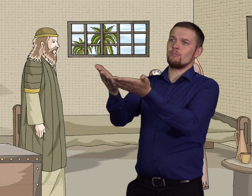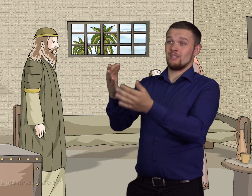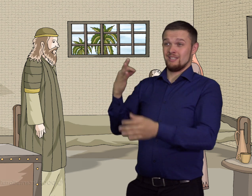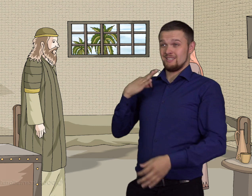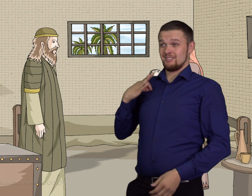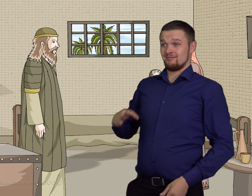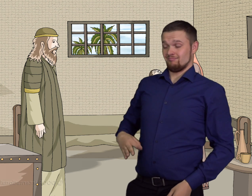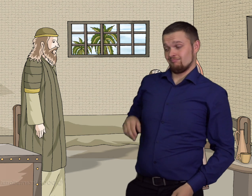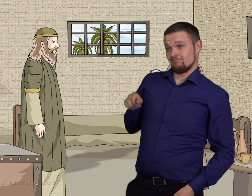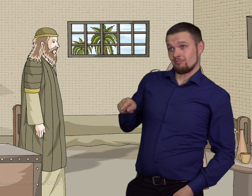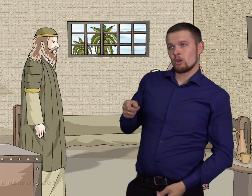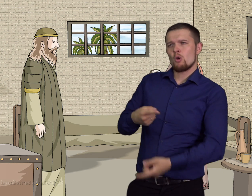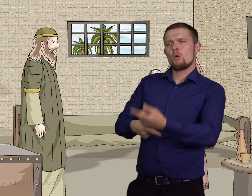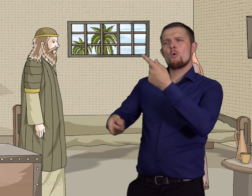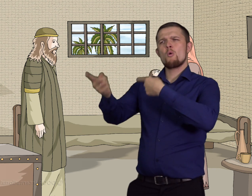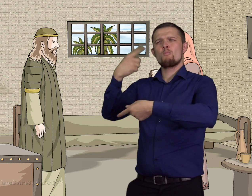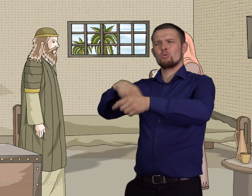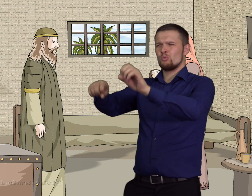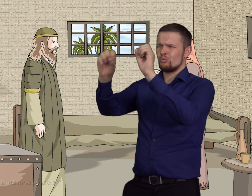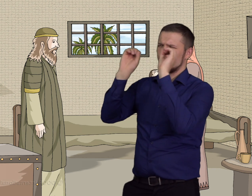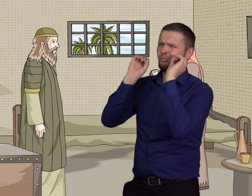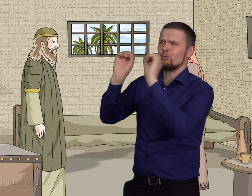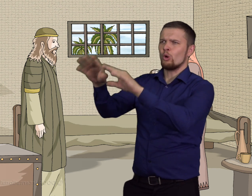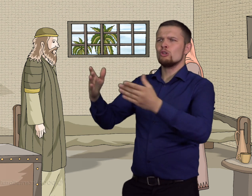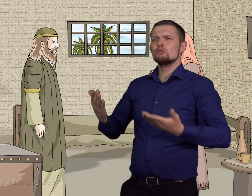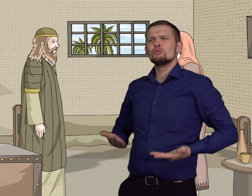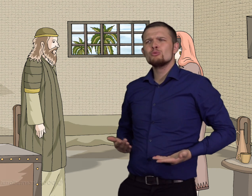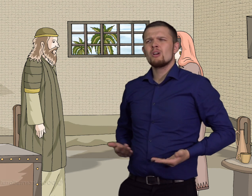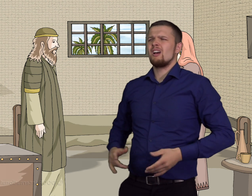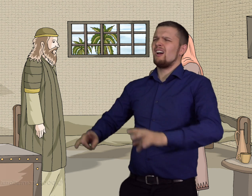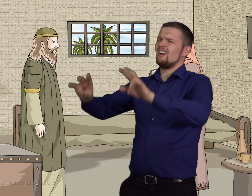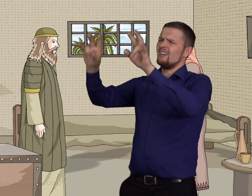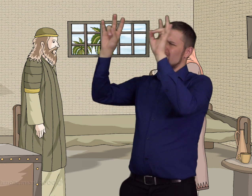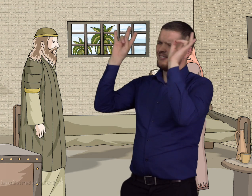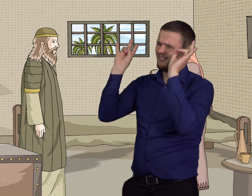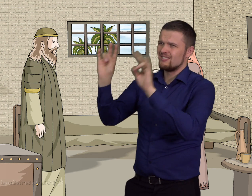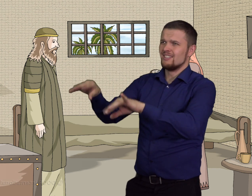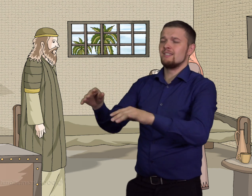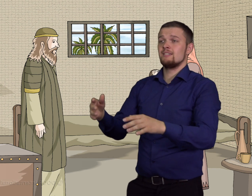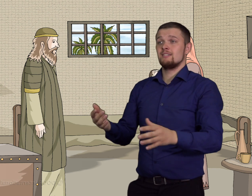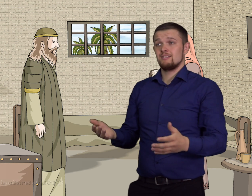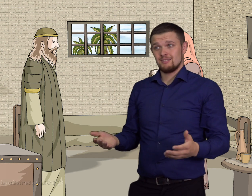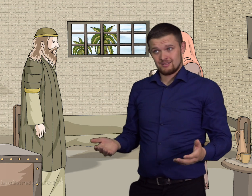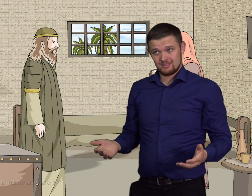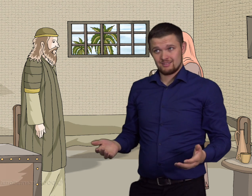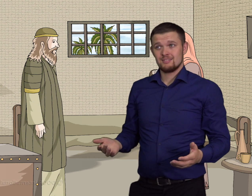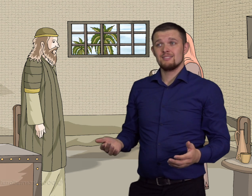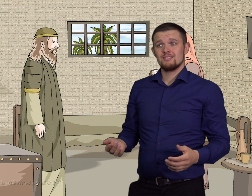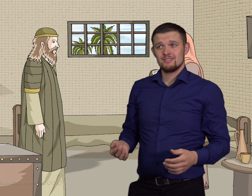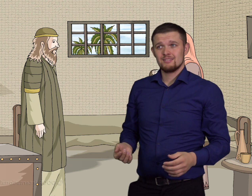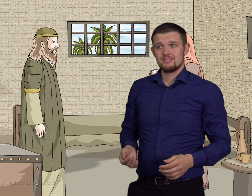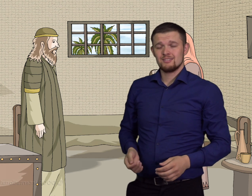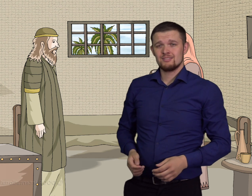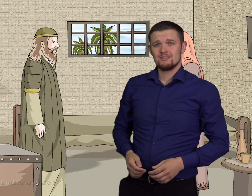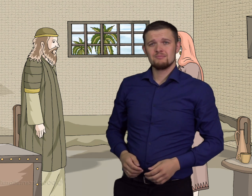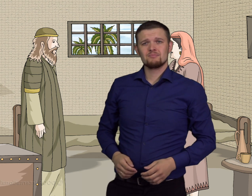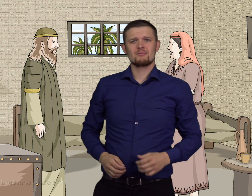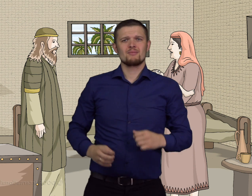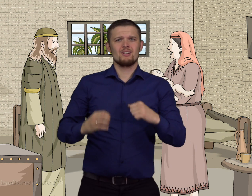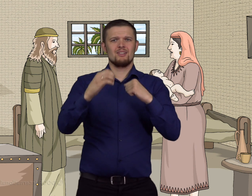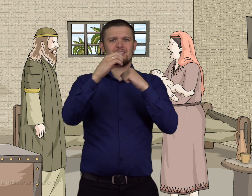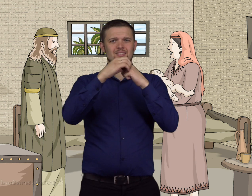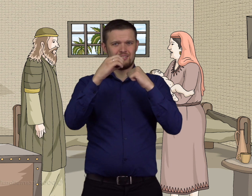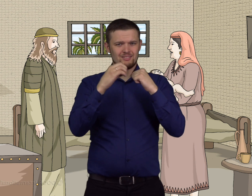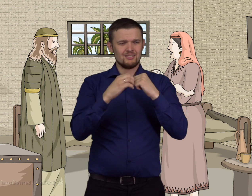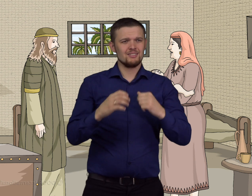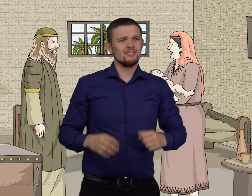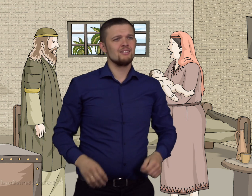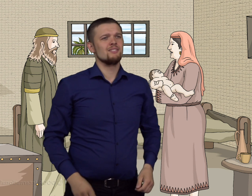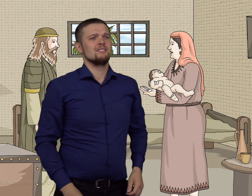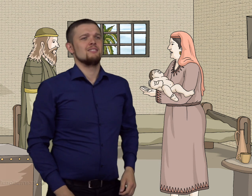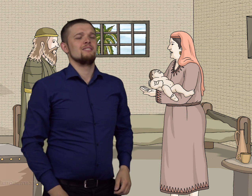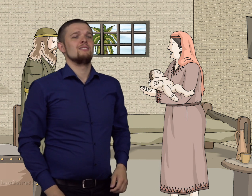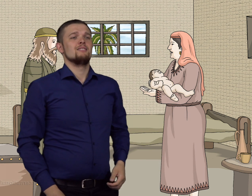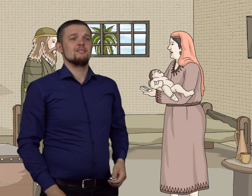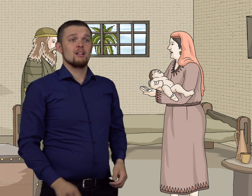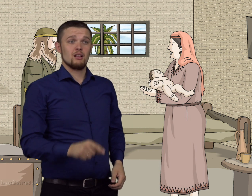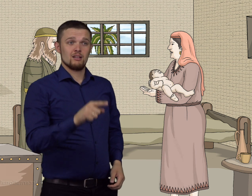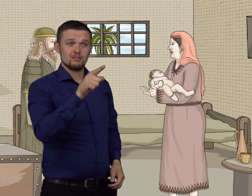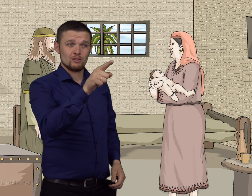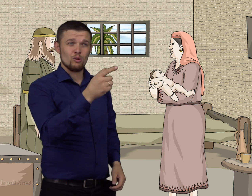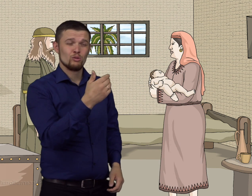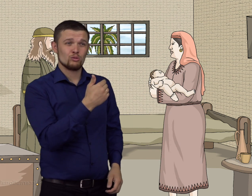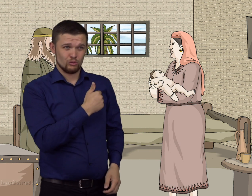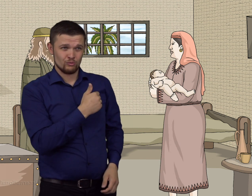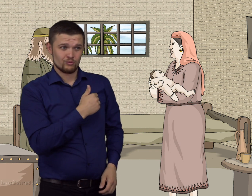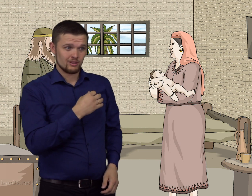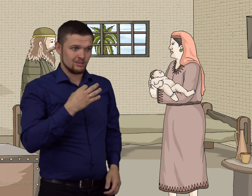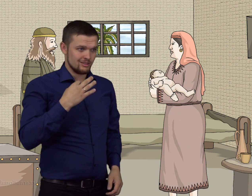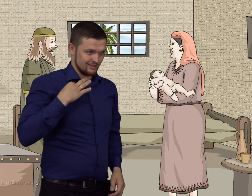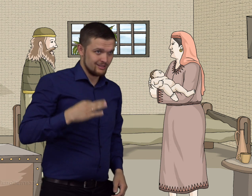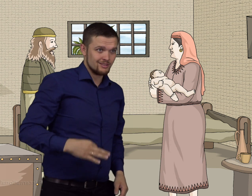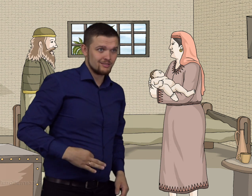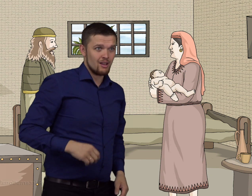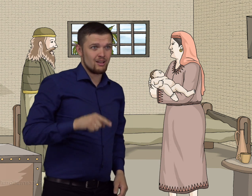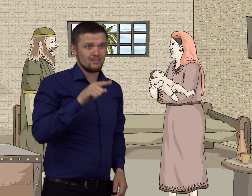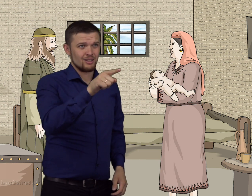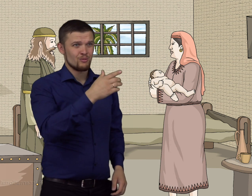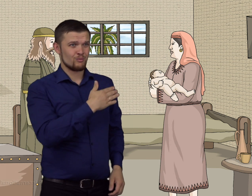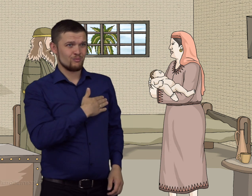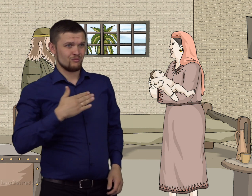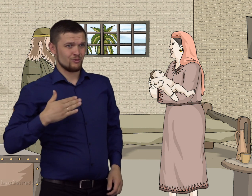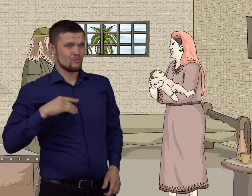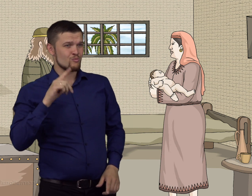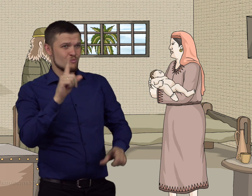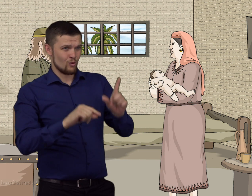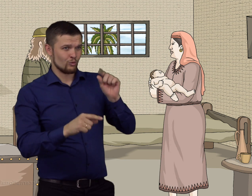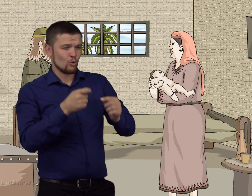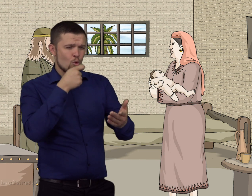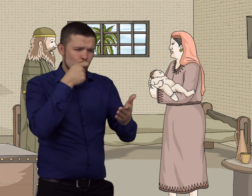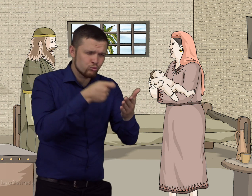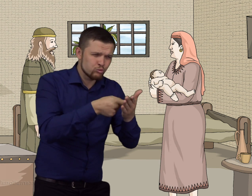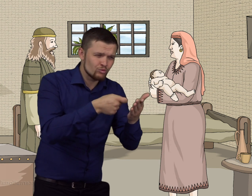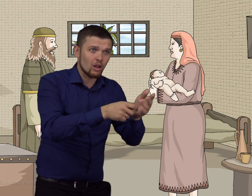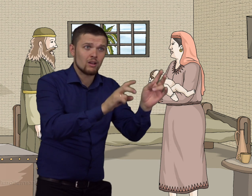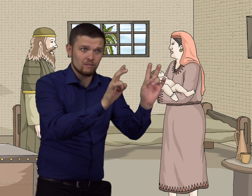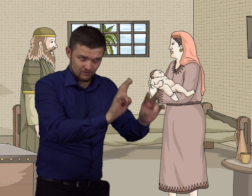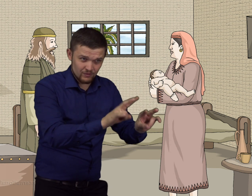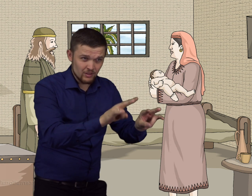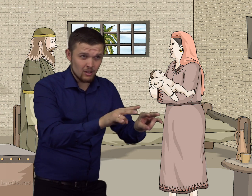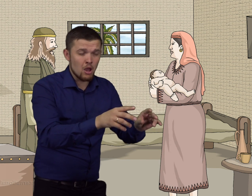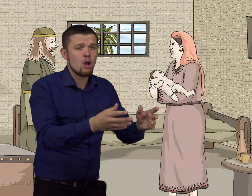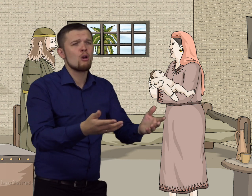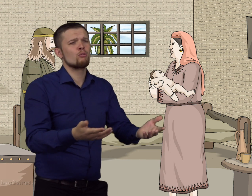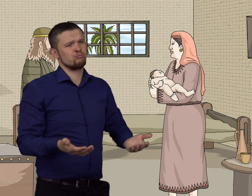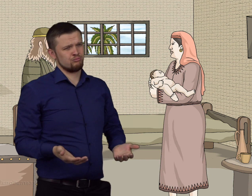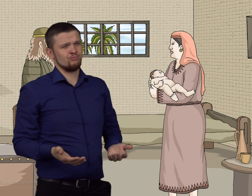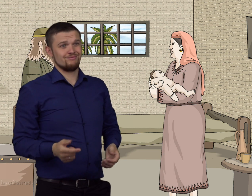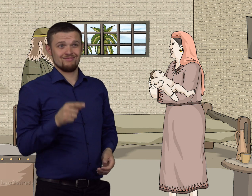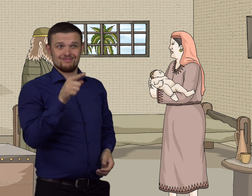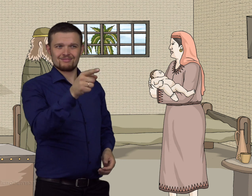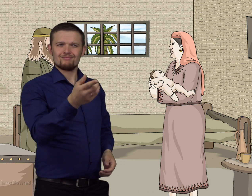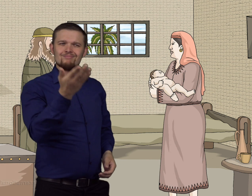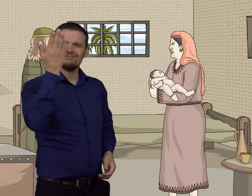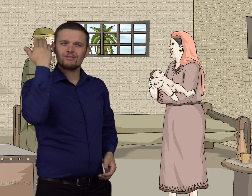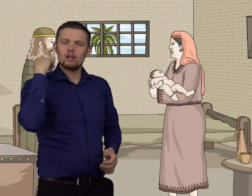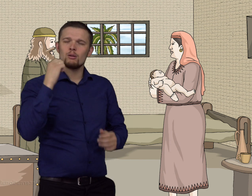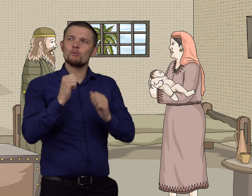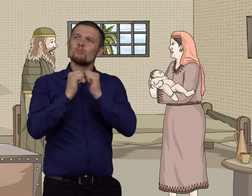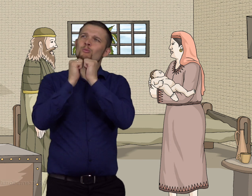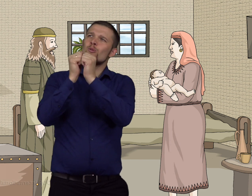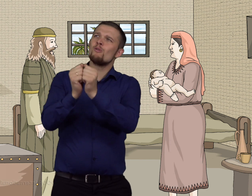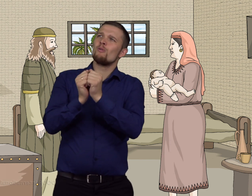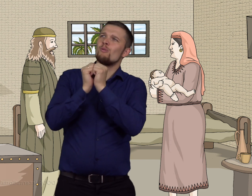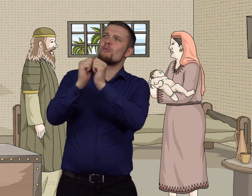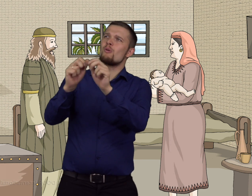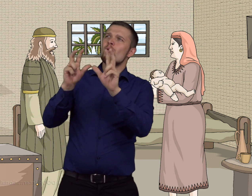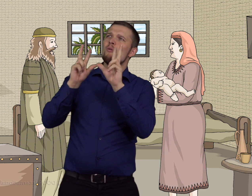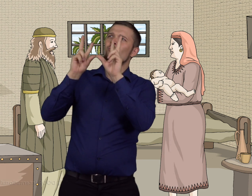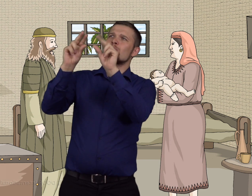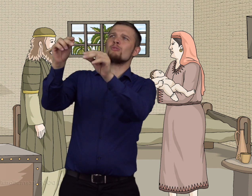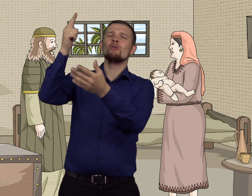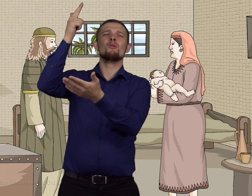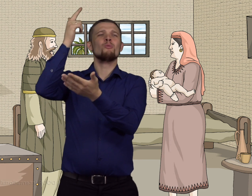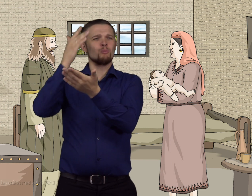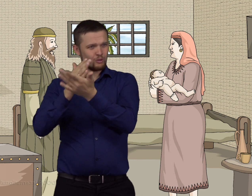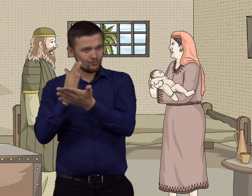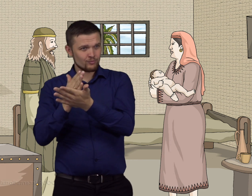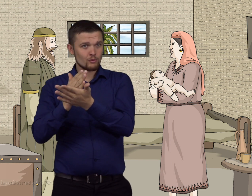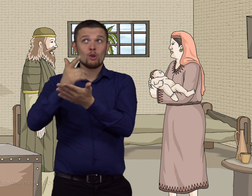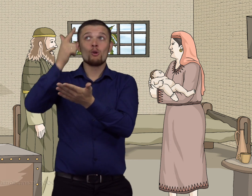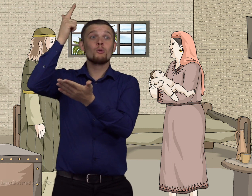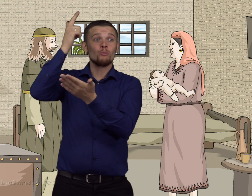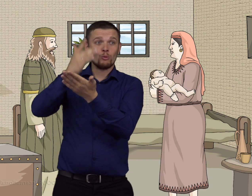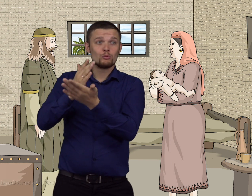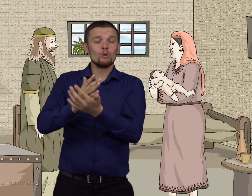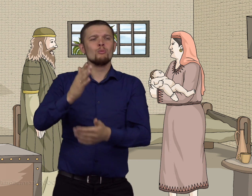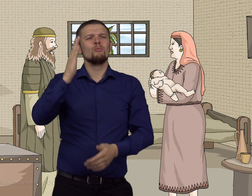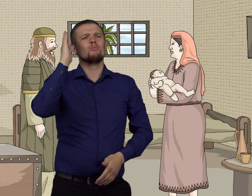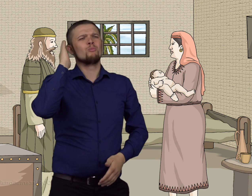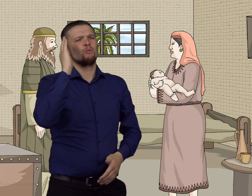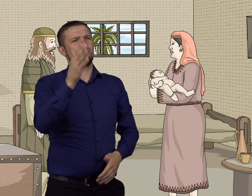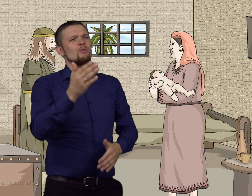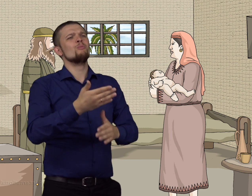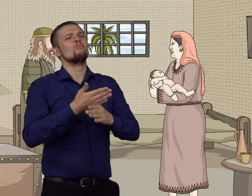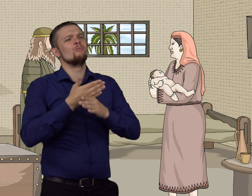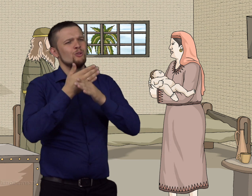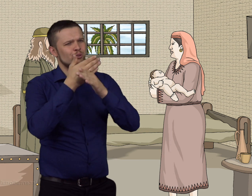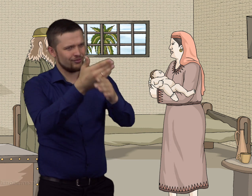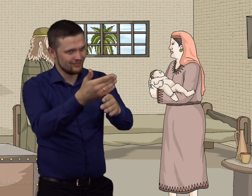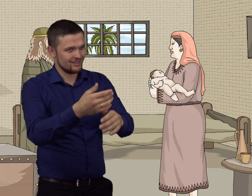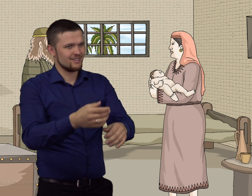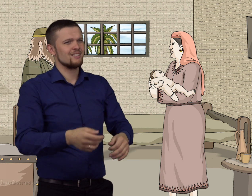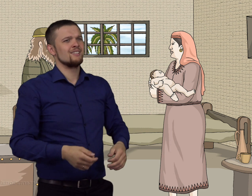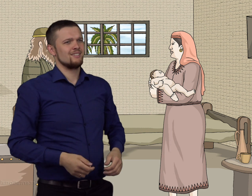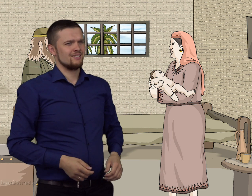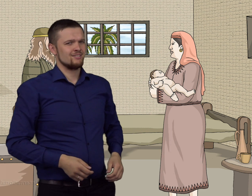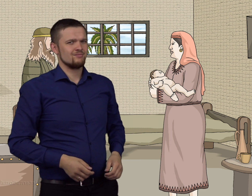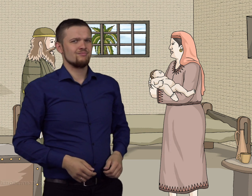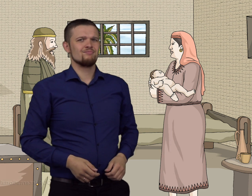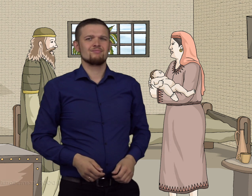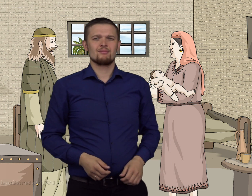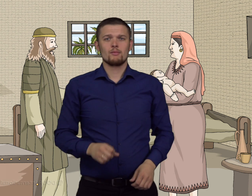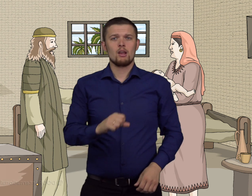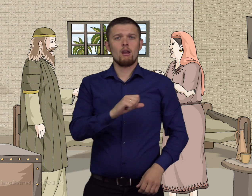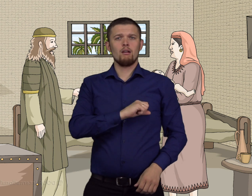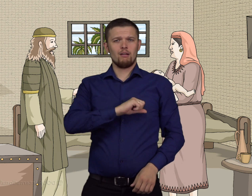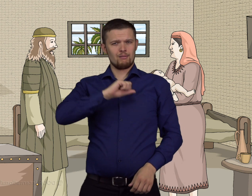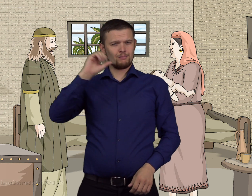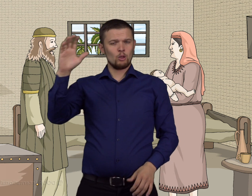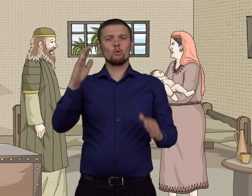“Do what you think is best,” her husband Elkanah replied, “and stay here until you have weaned him.